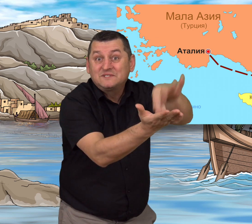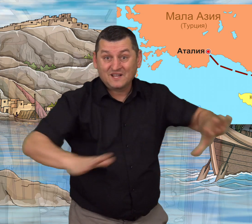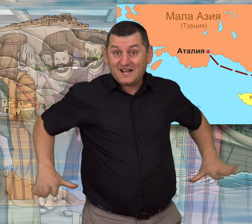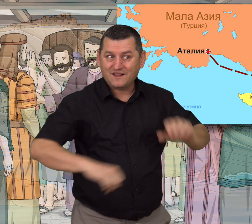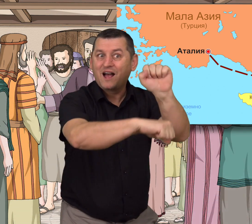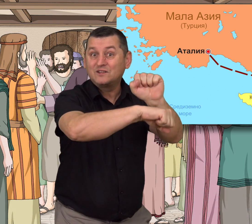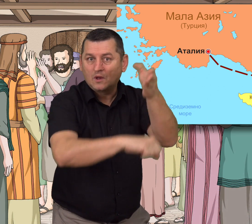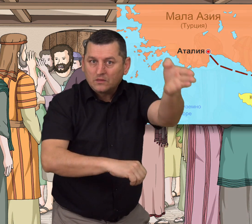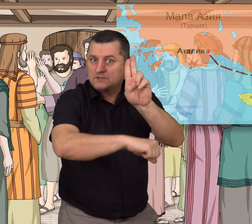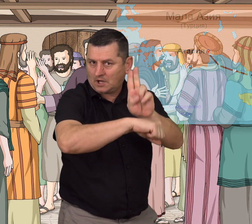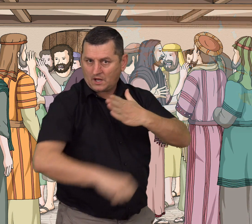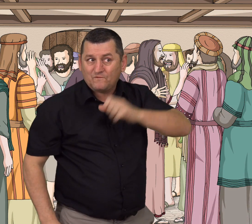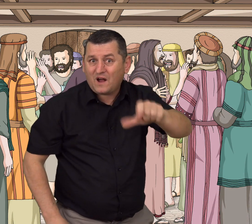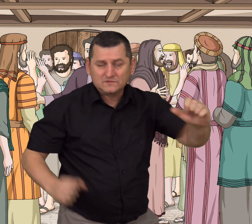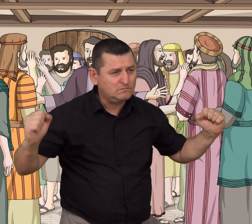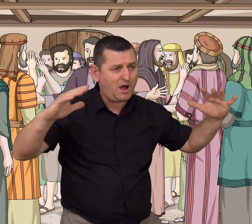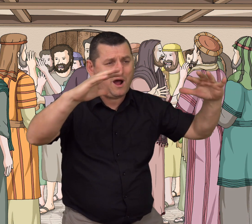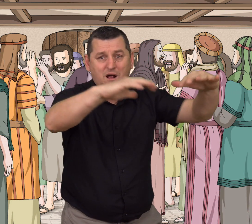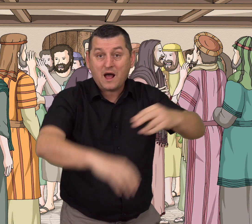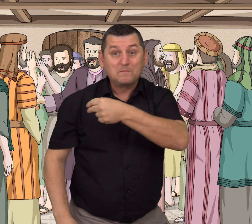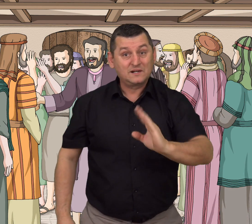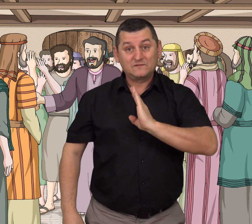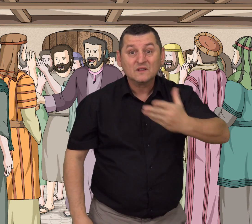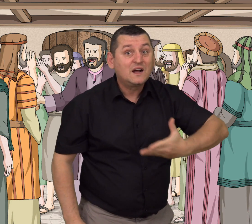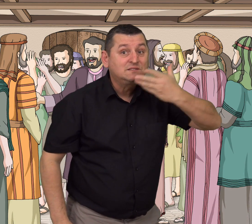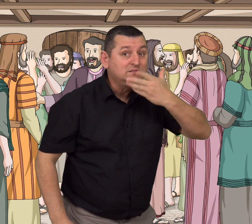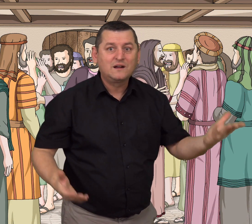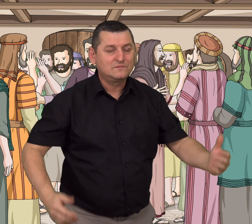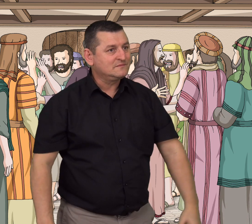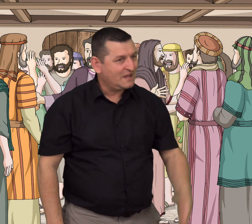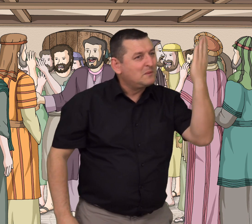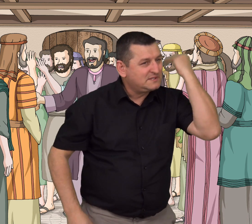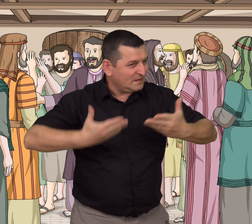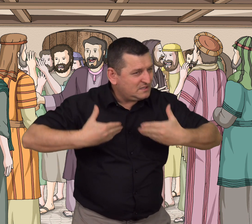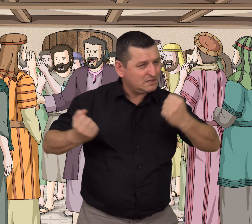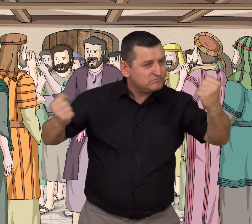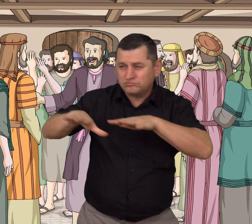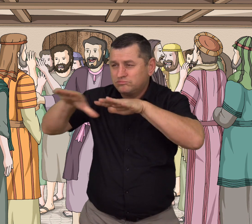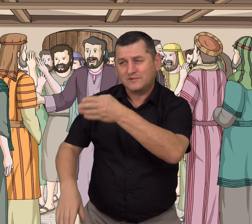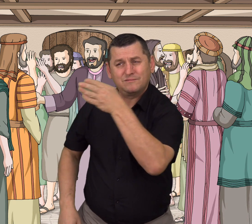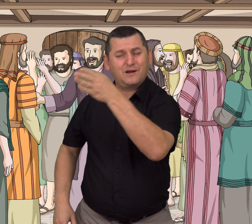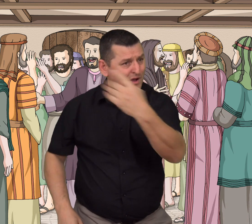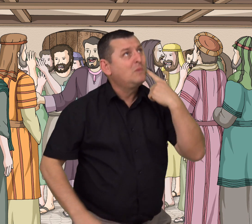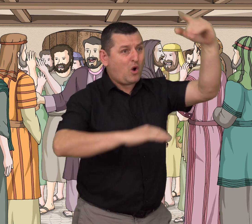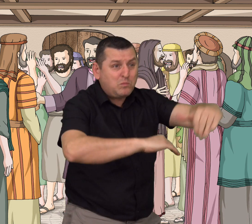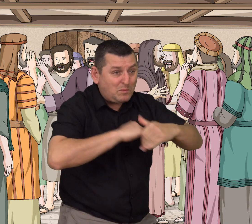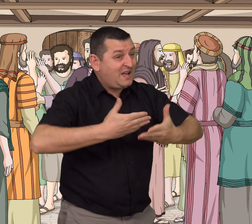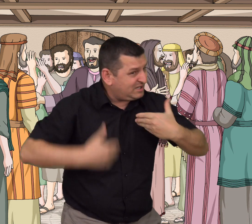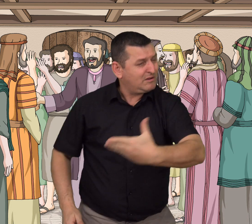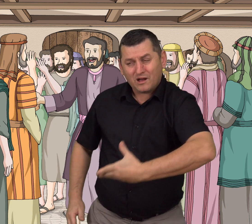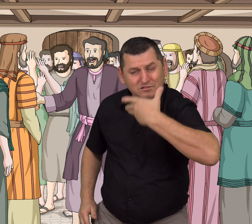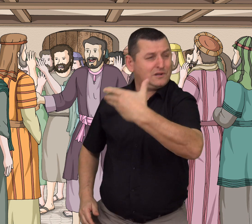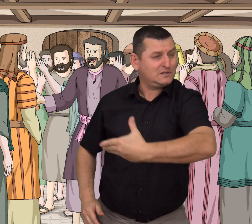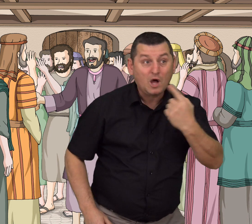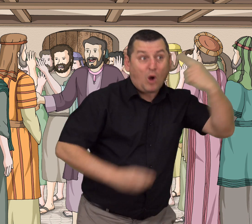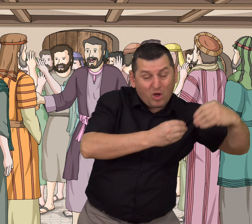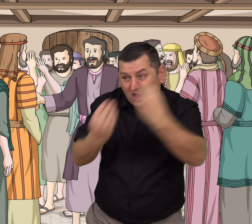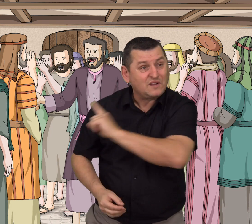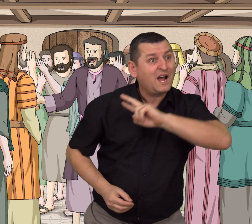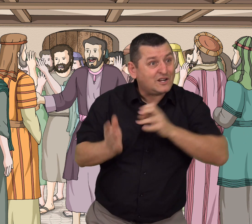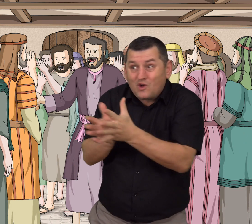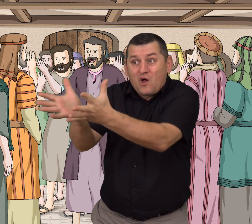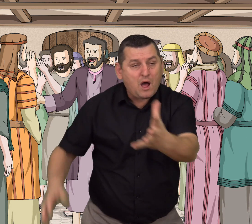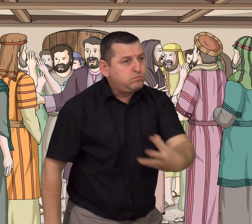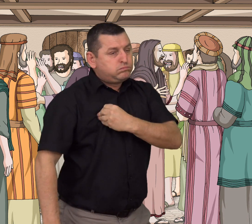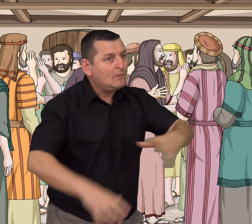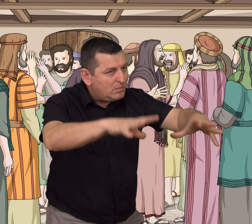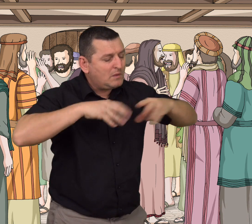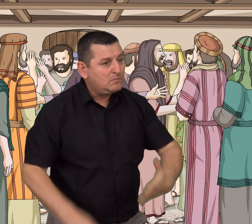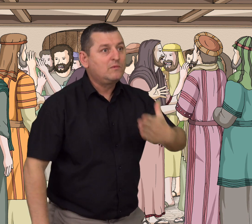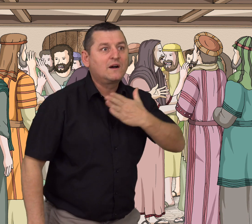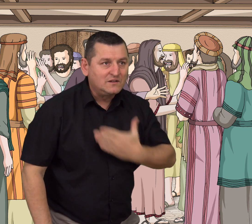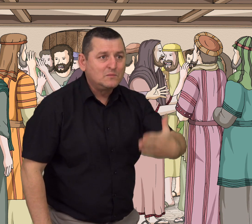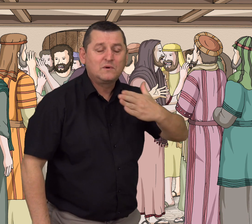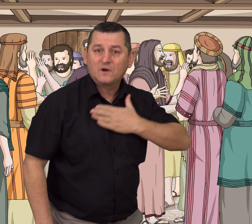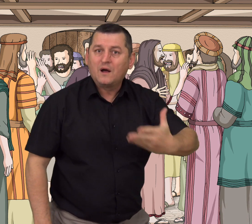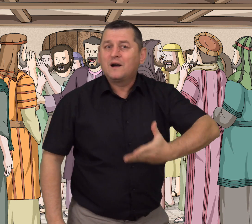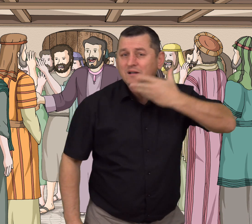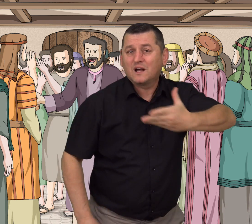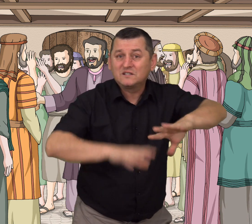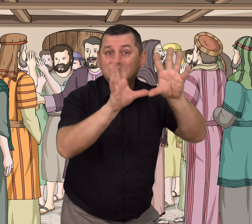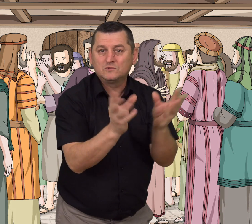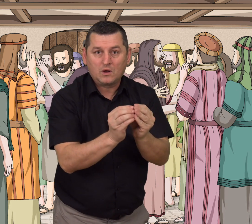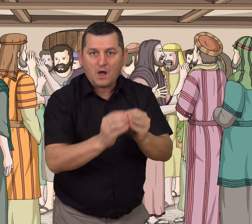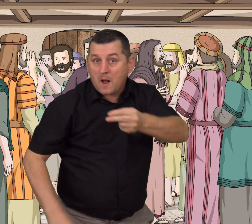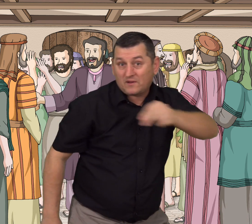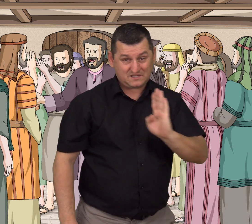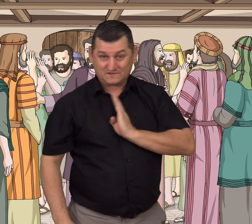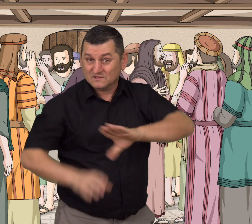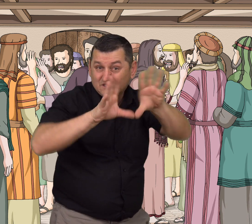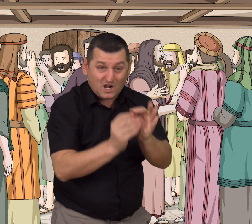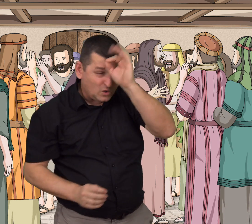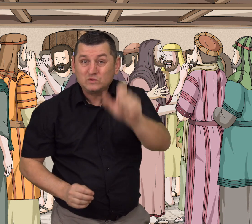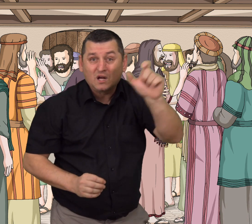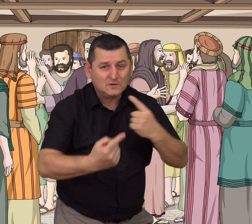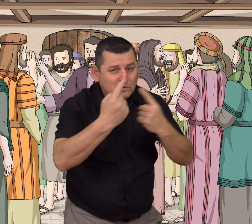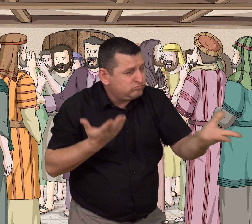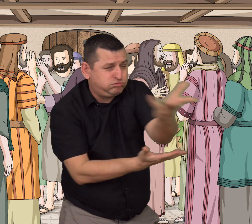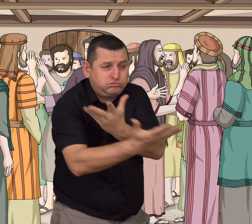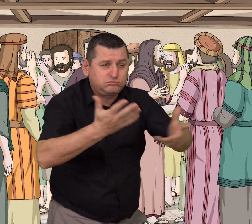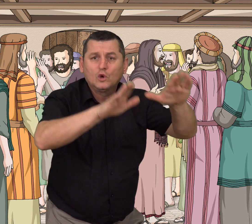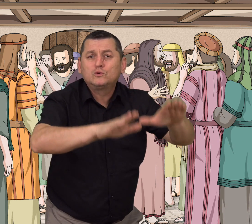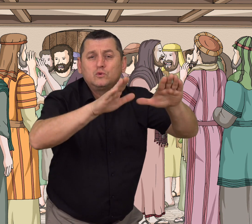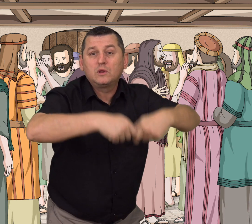When they arrived, they gathered the church together and reported all that God had done through them, and how He had opened the door of faith to the Gentiles.